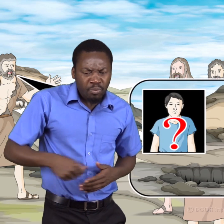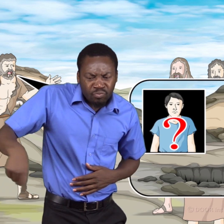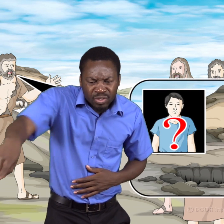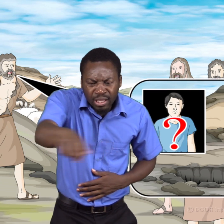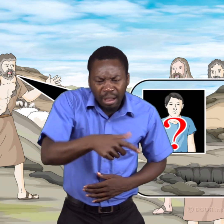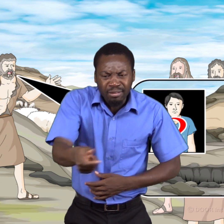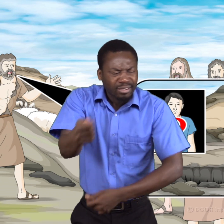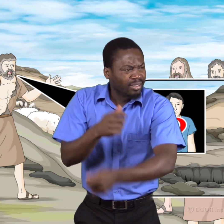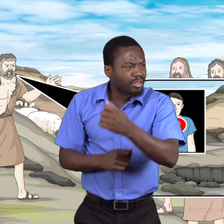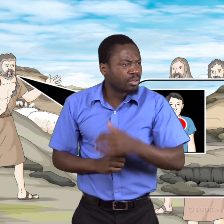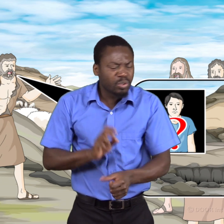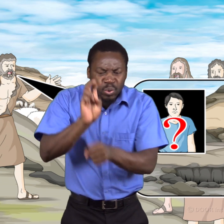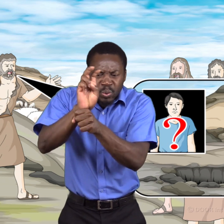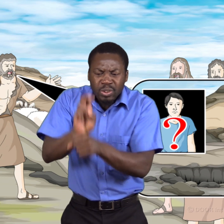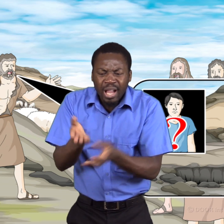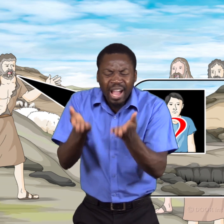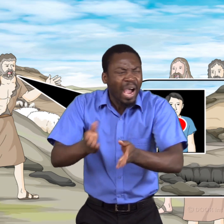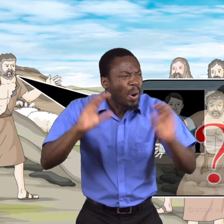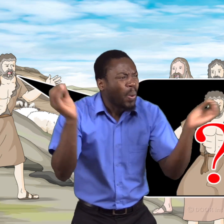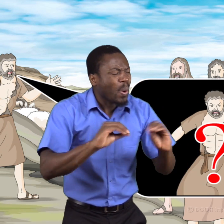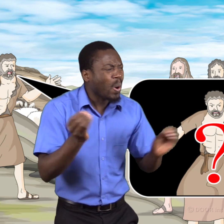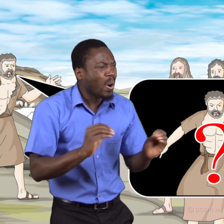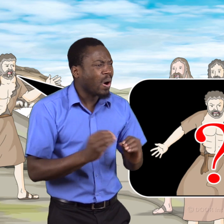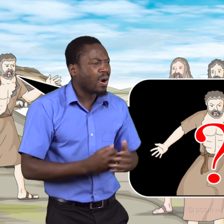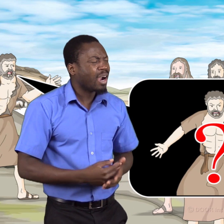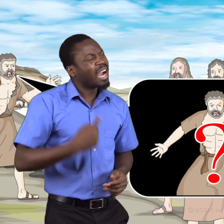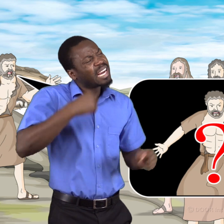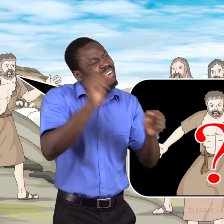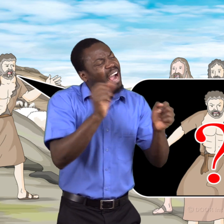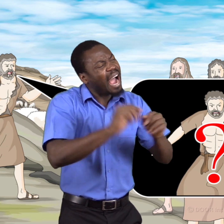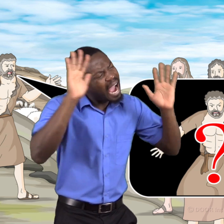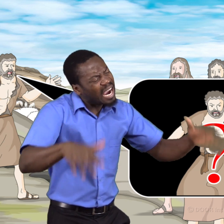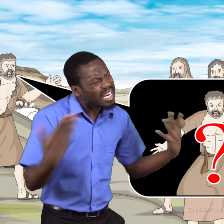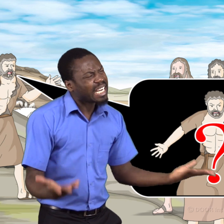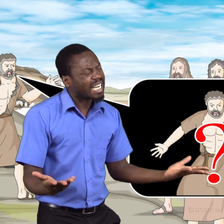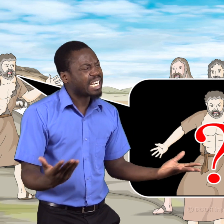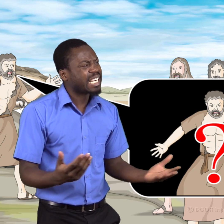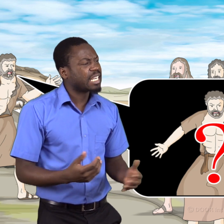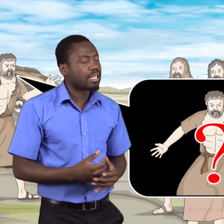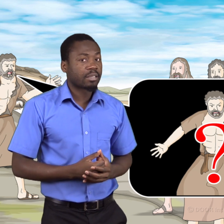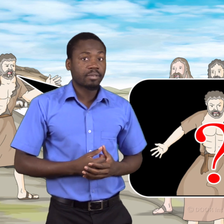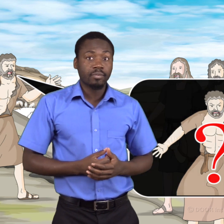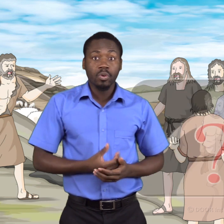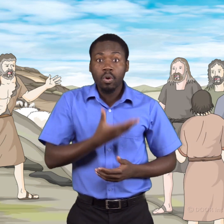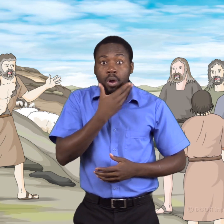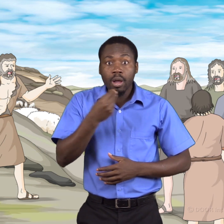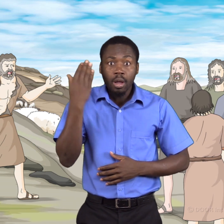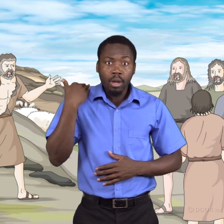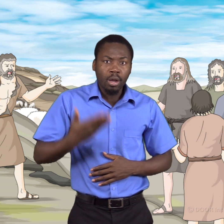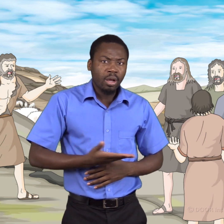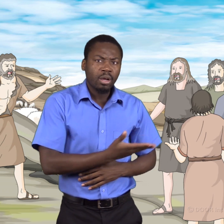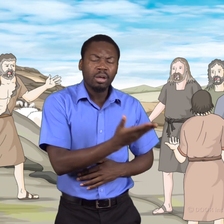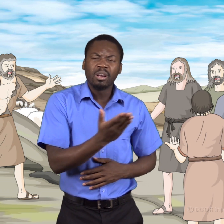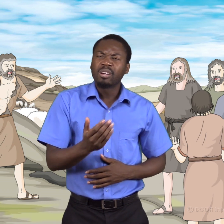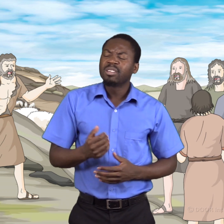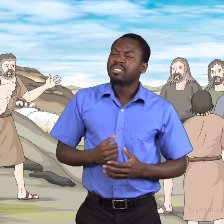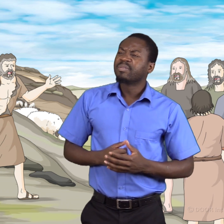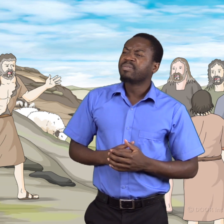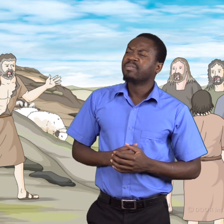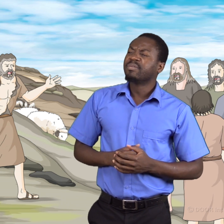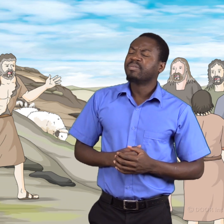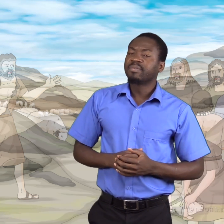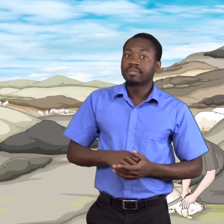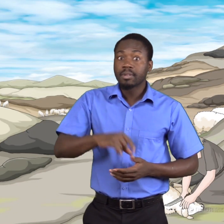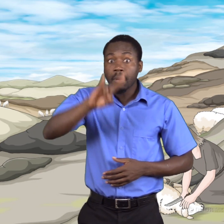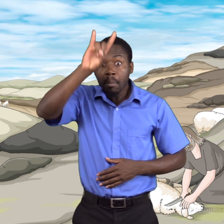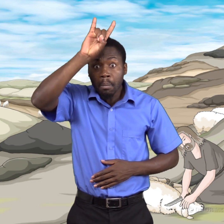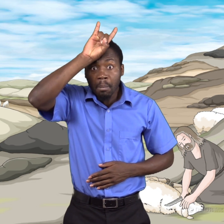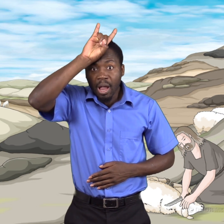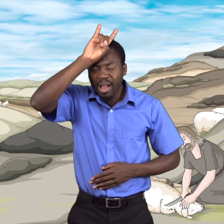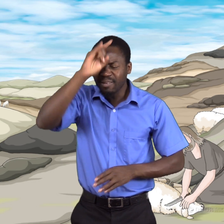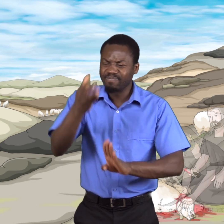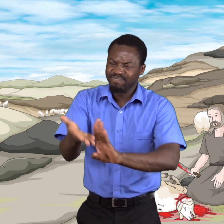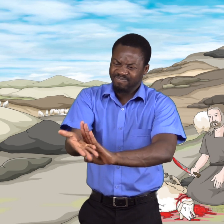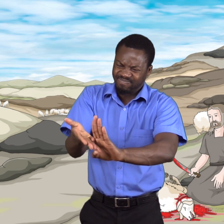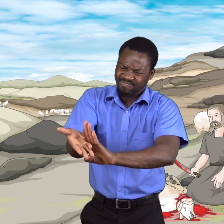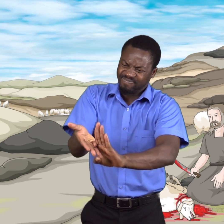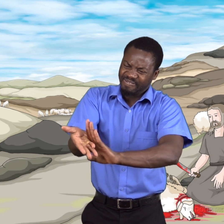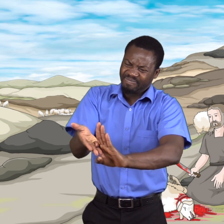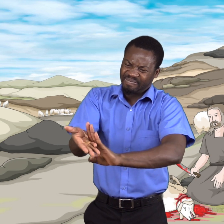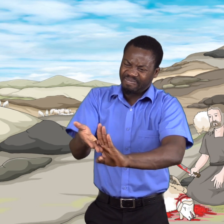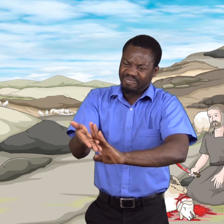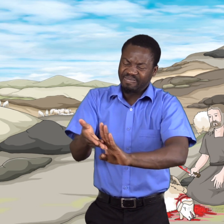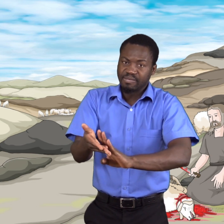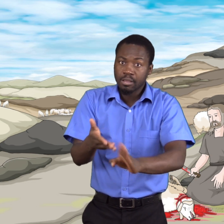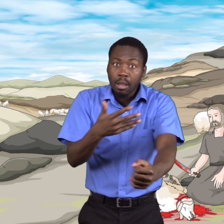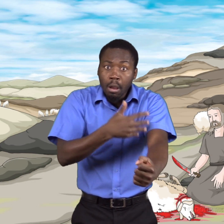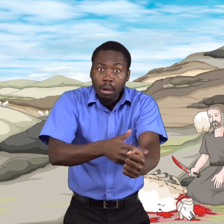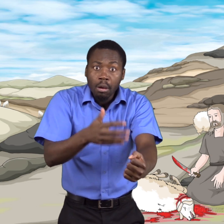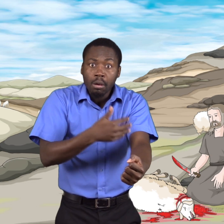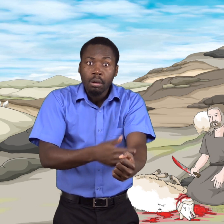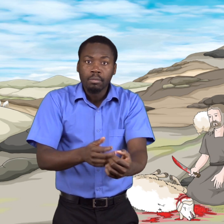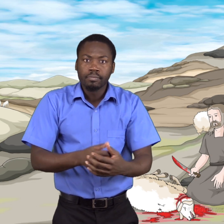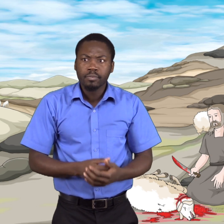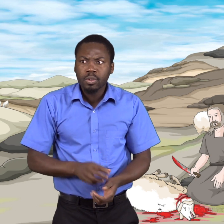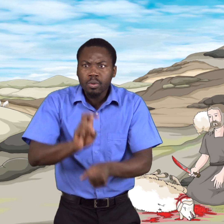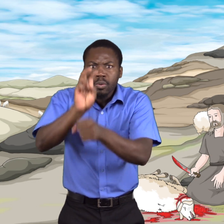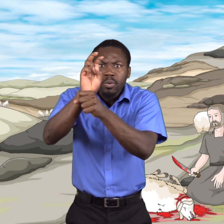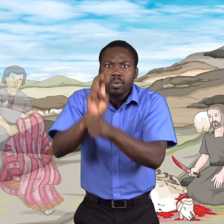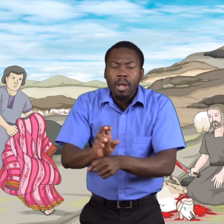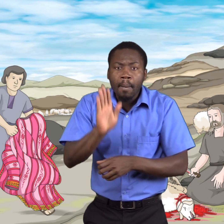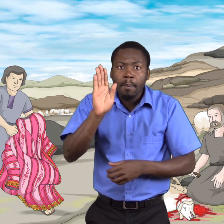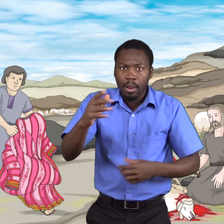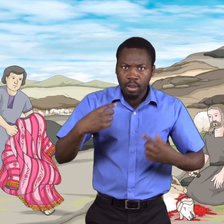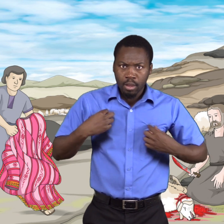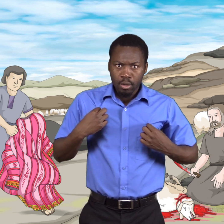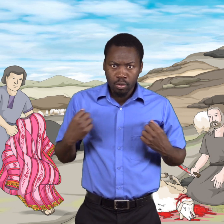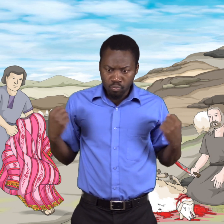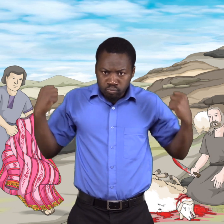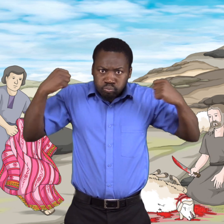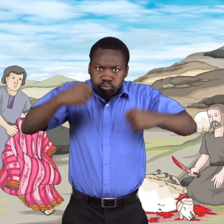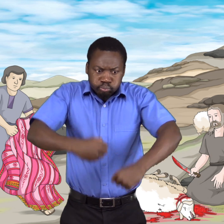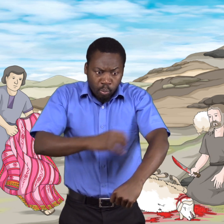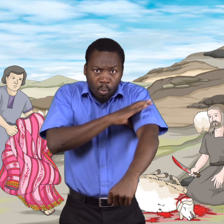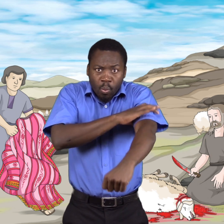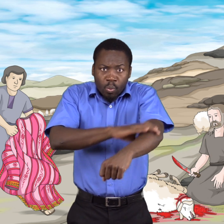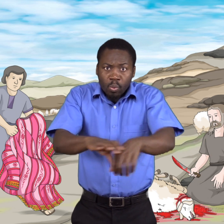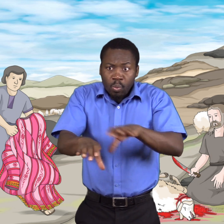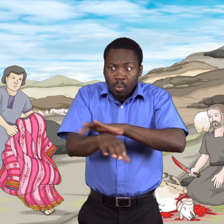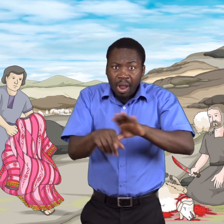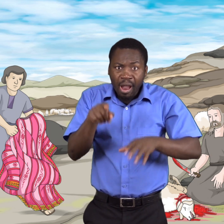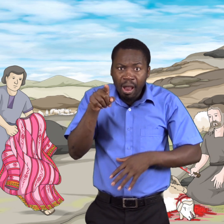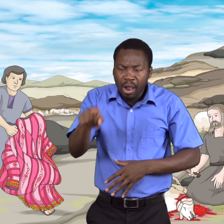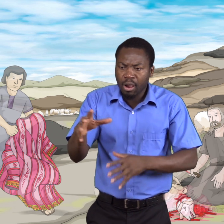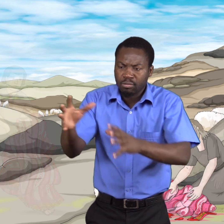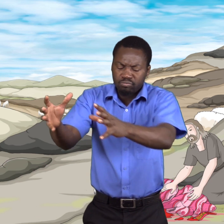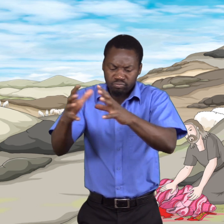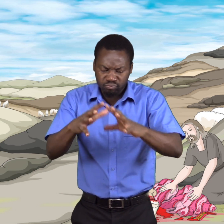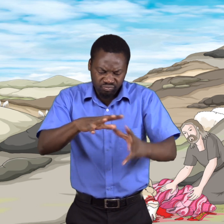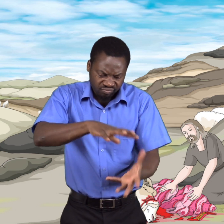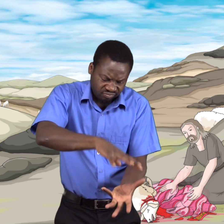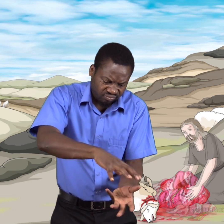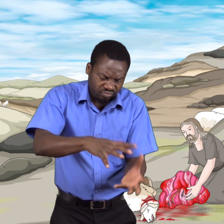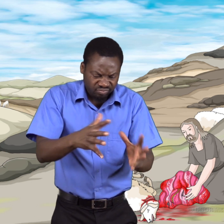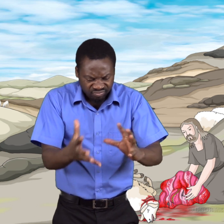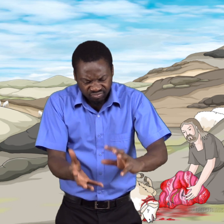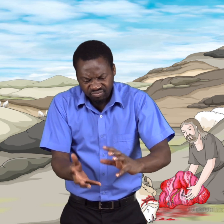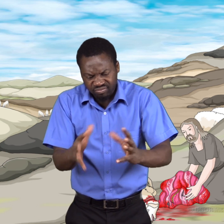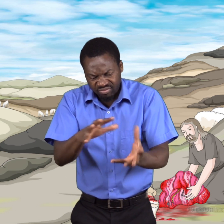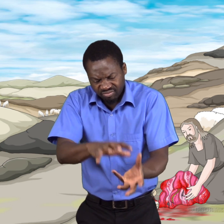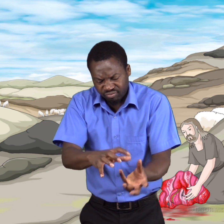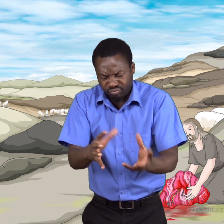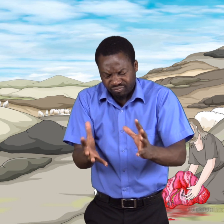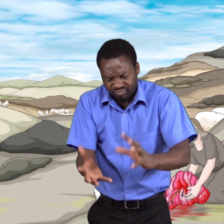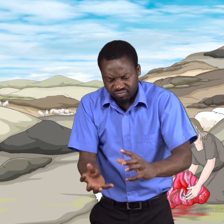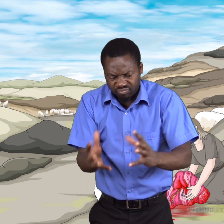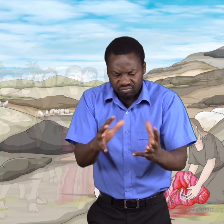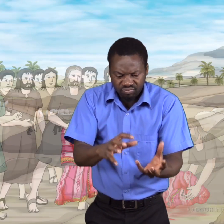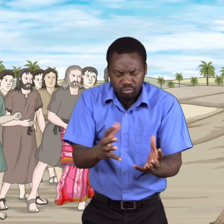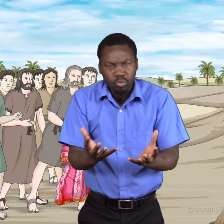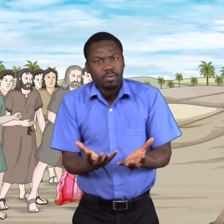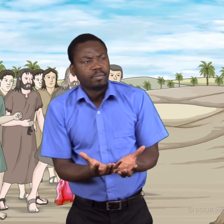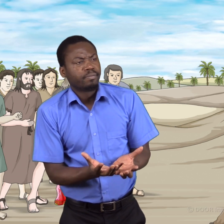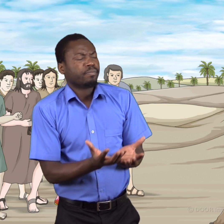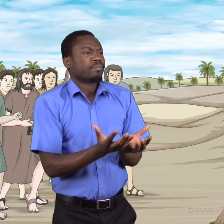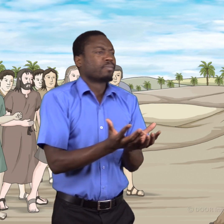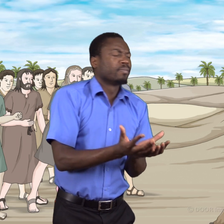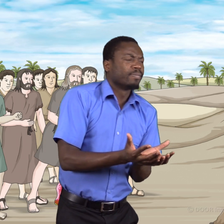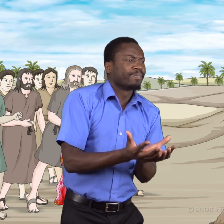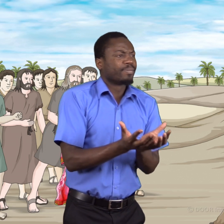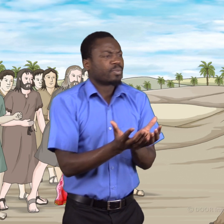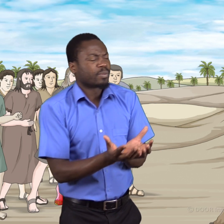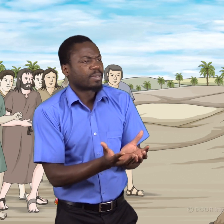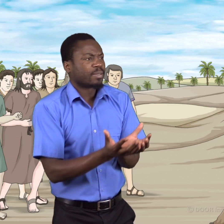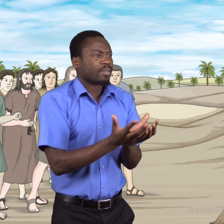What am I going to do?” Then they took Joseph’s robe, slaughtered a young goat, and dipped the robe in its blood.